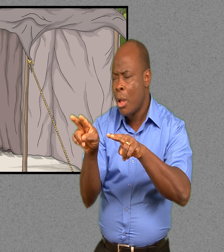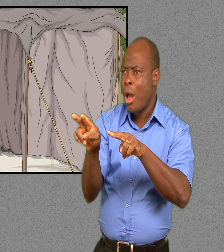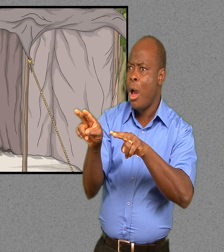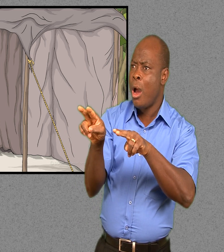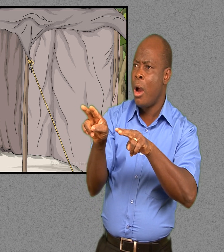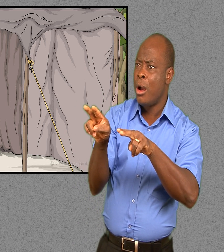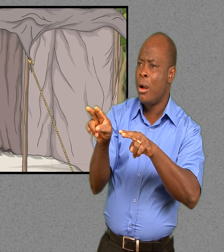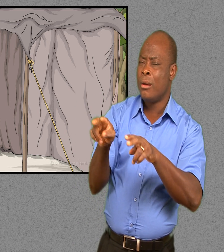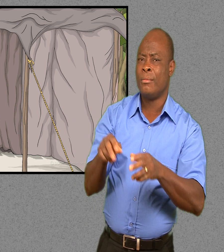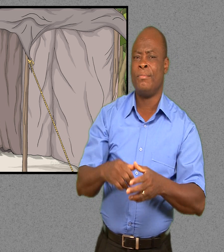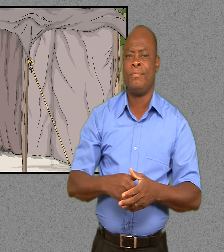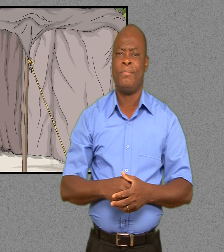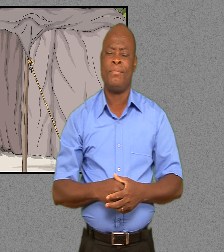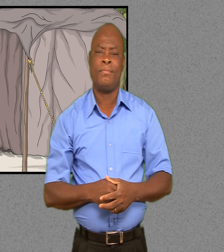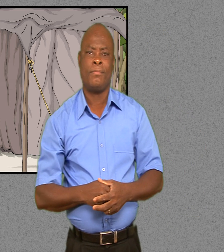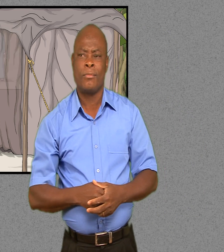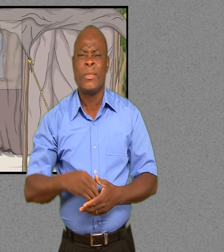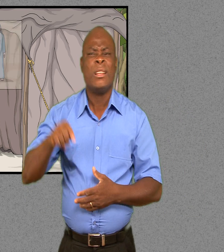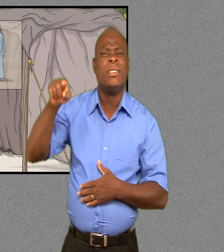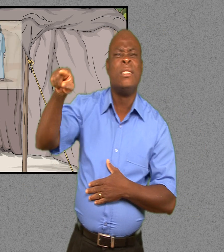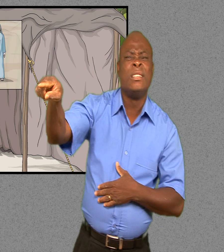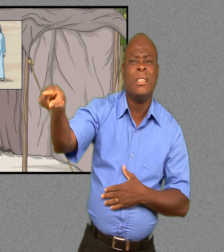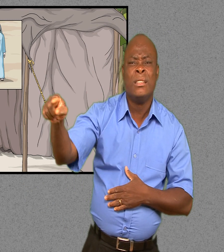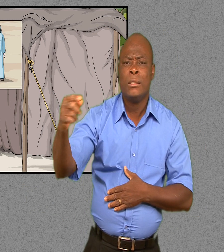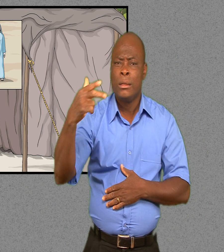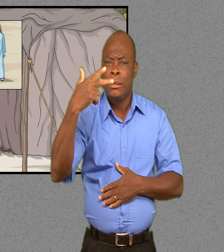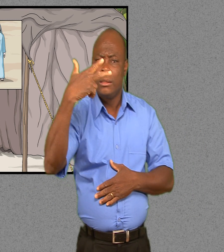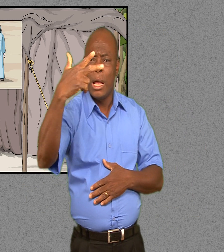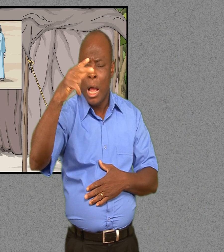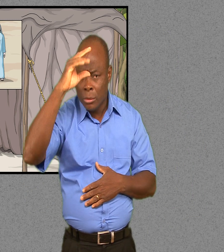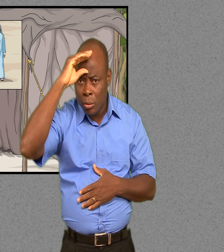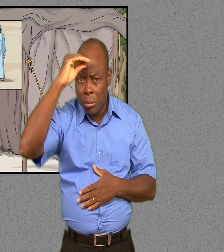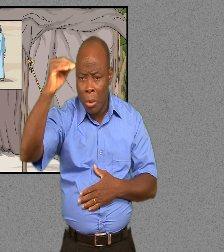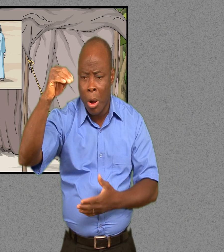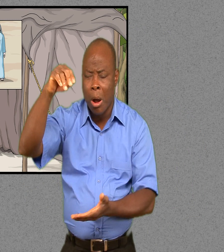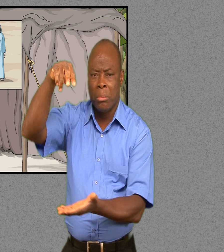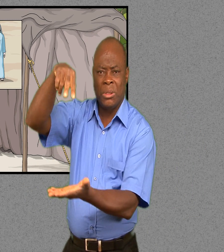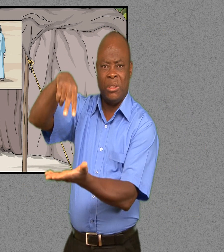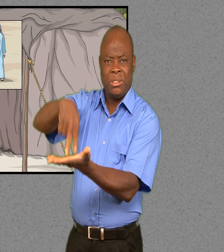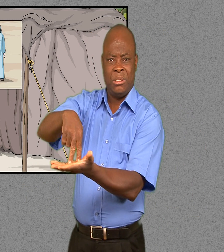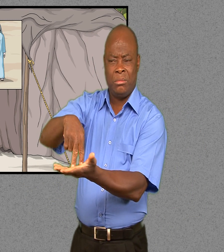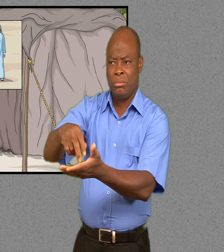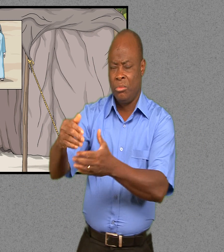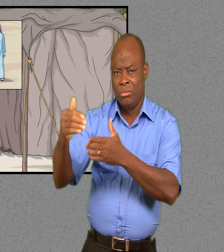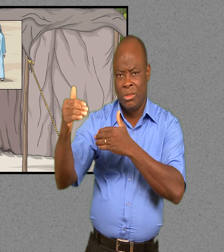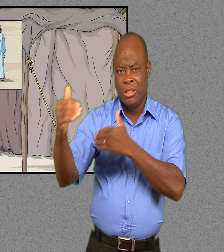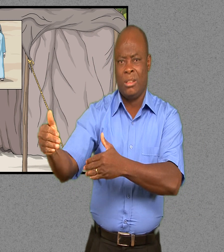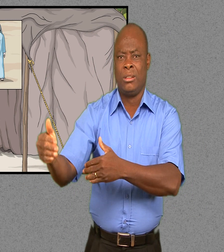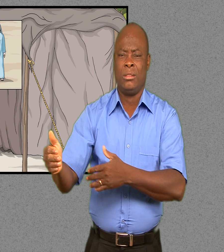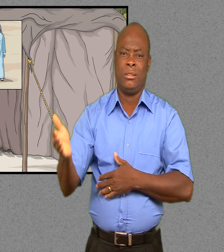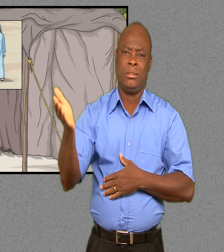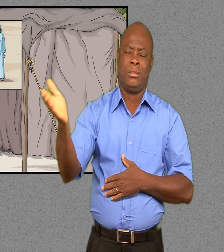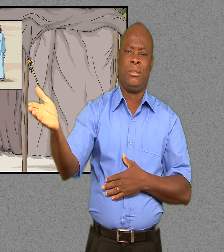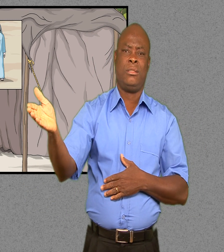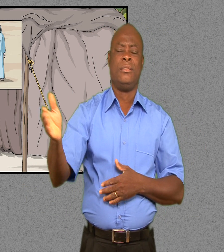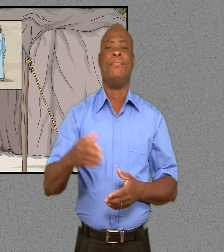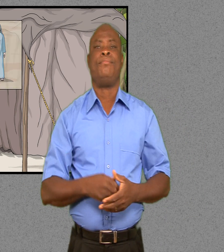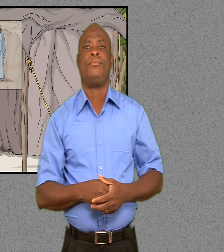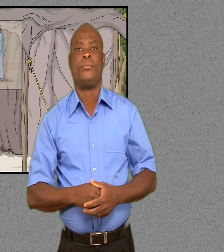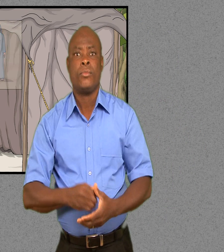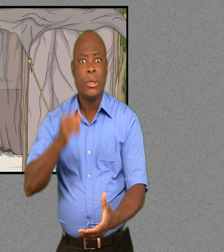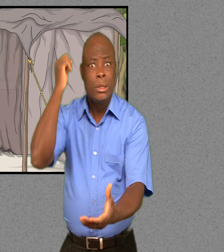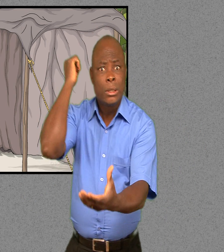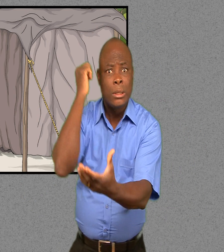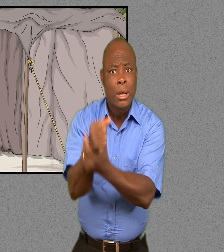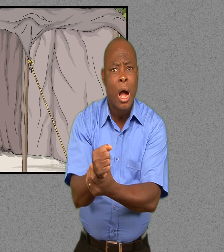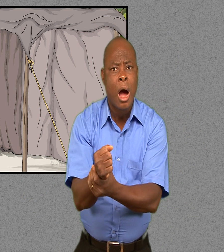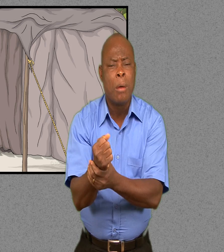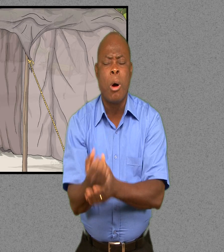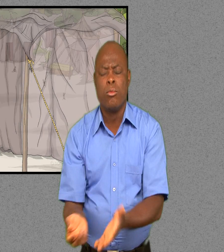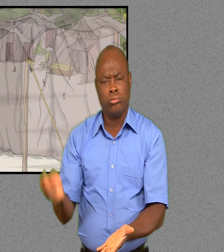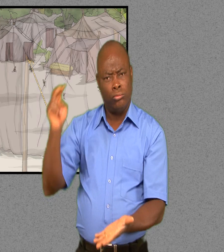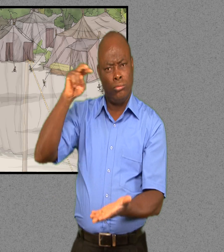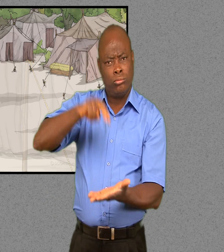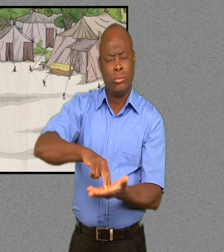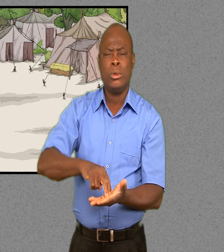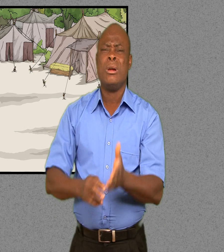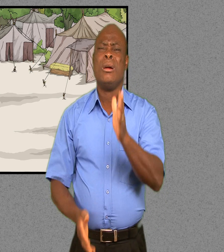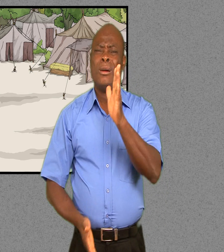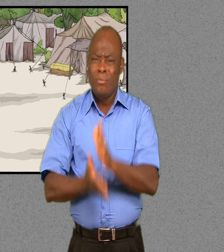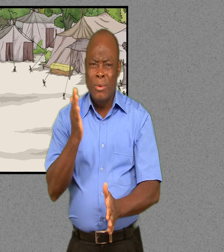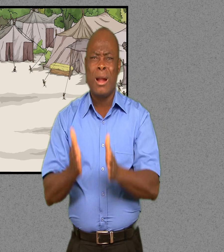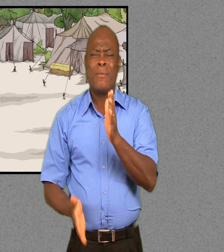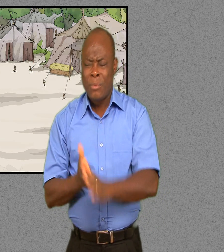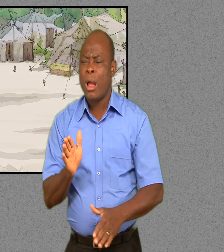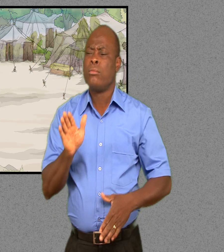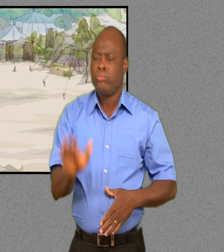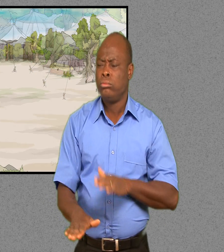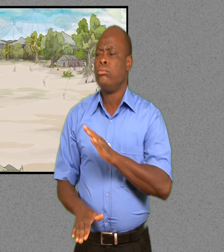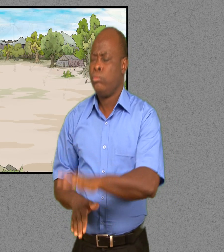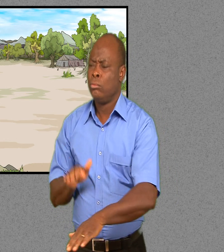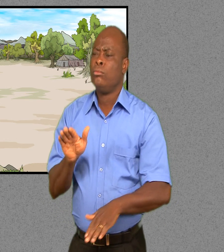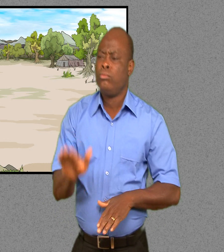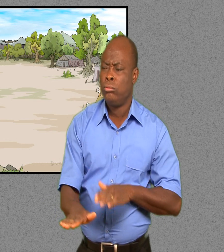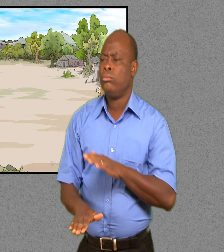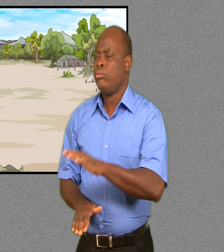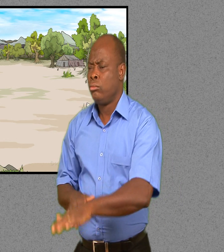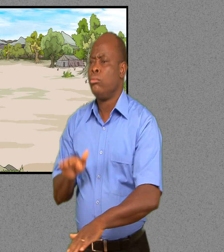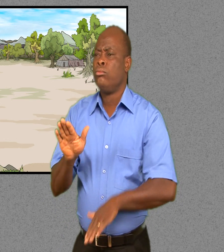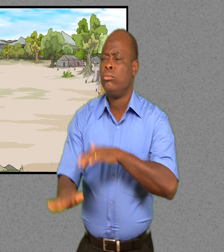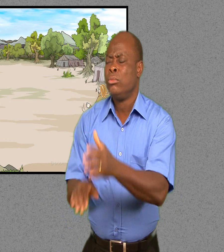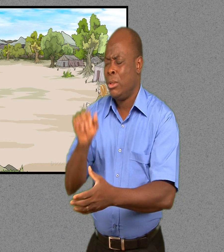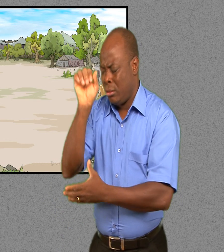And Abraham looked up and saw three men standing nearby.